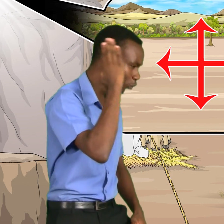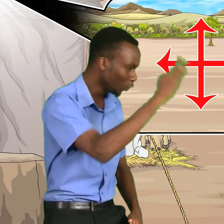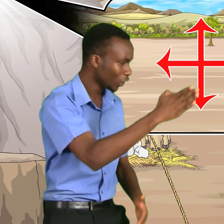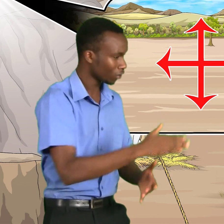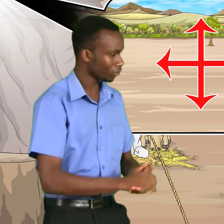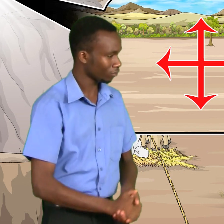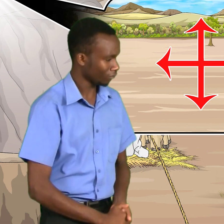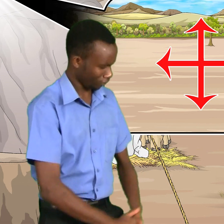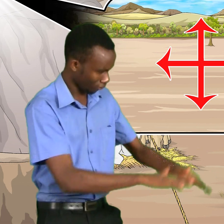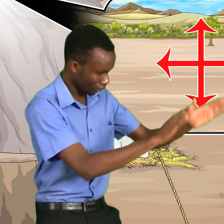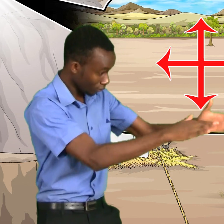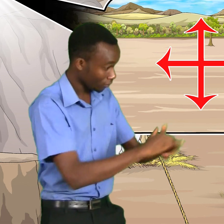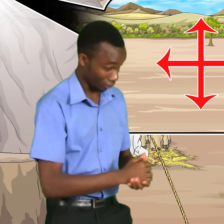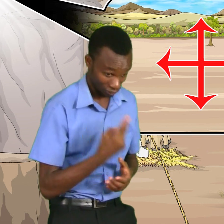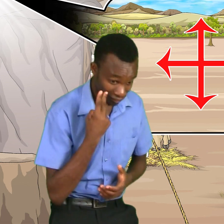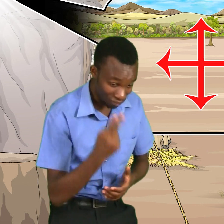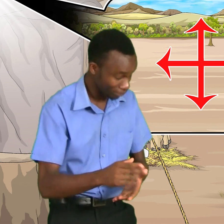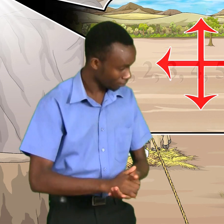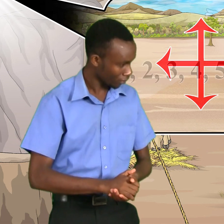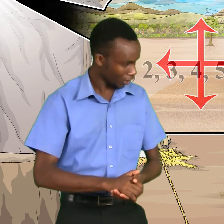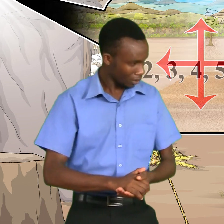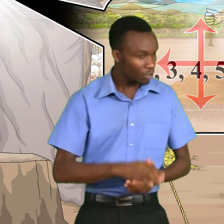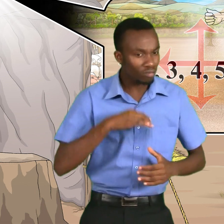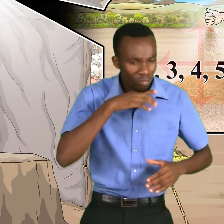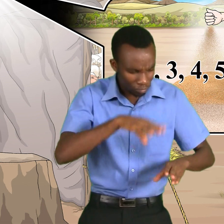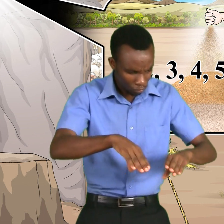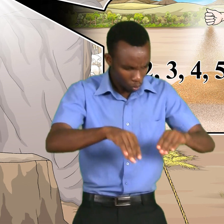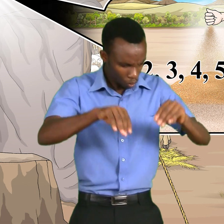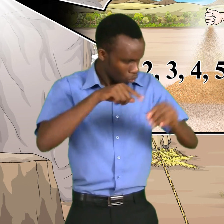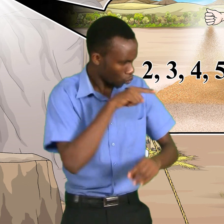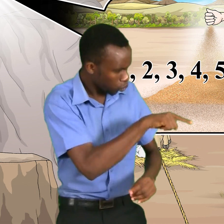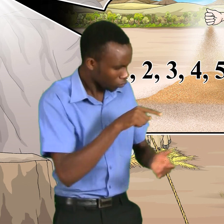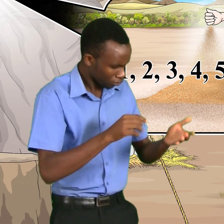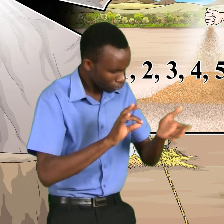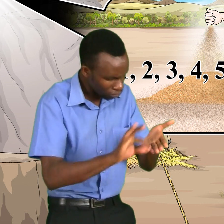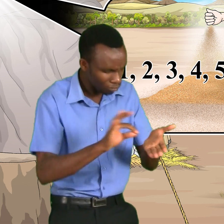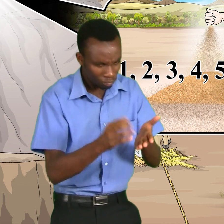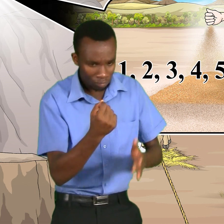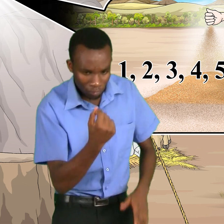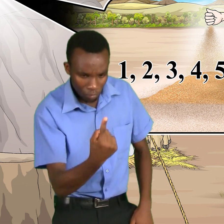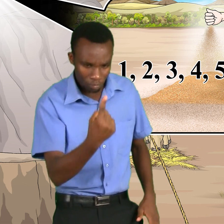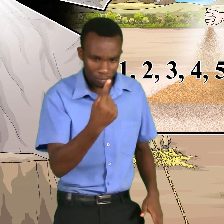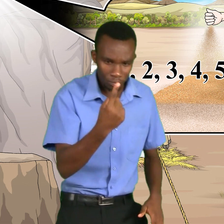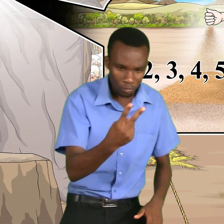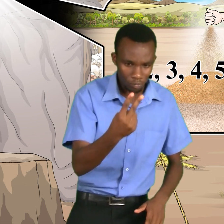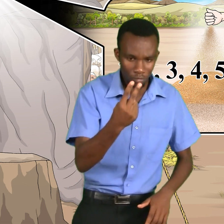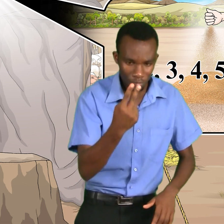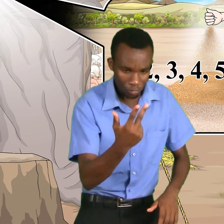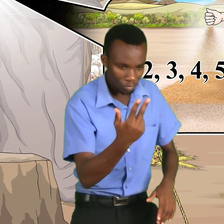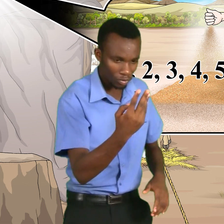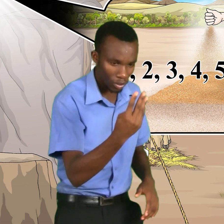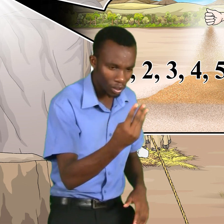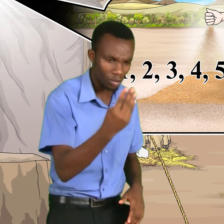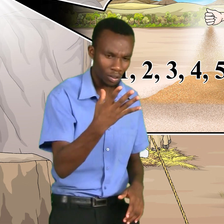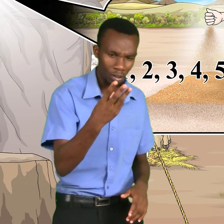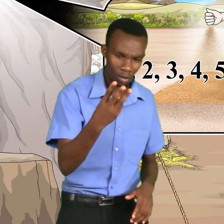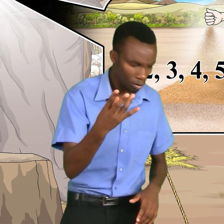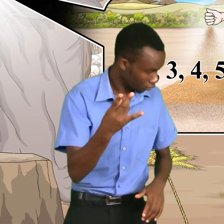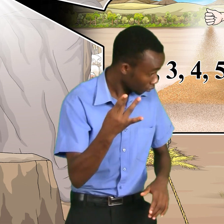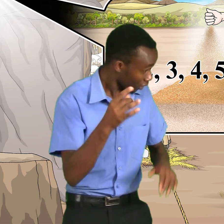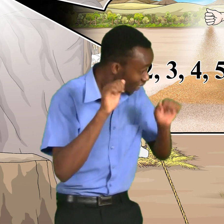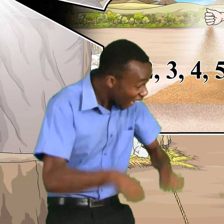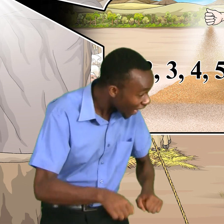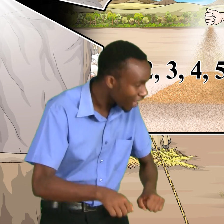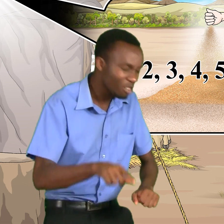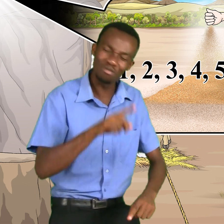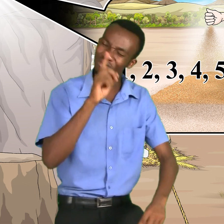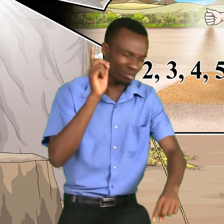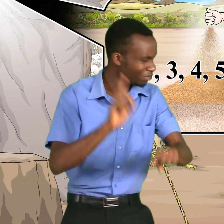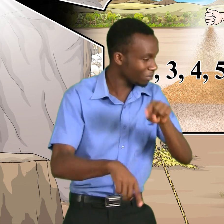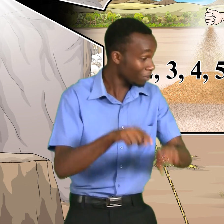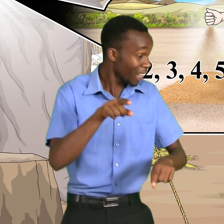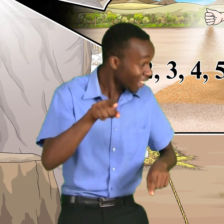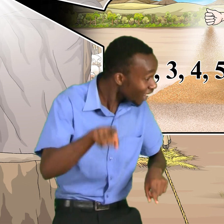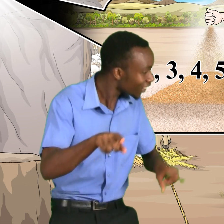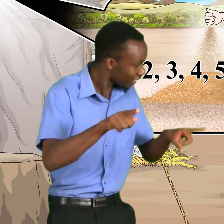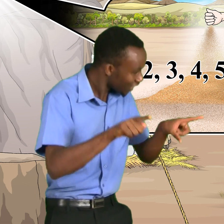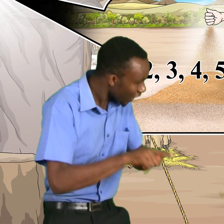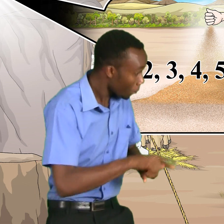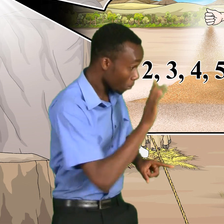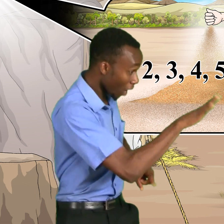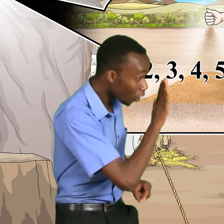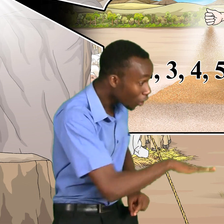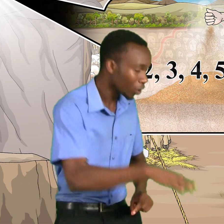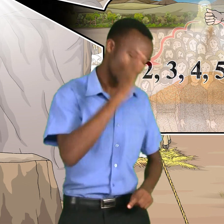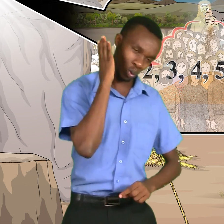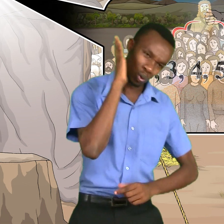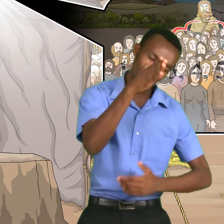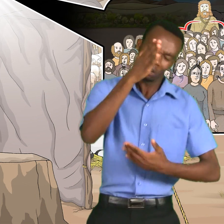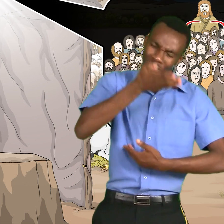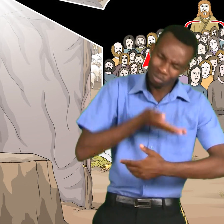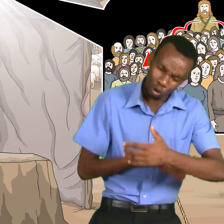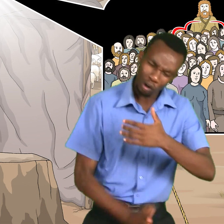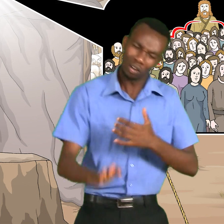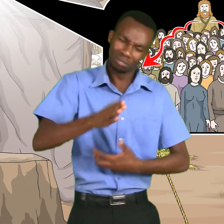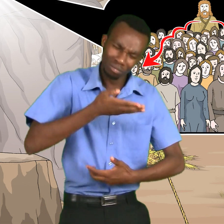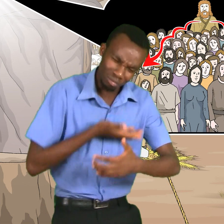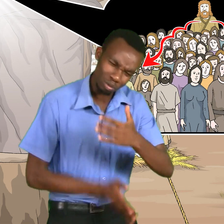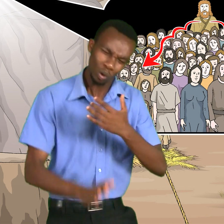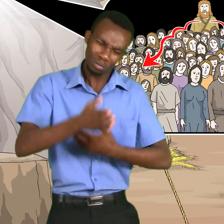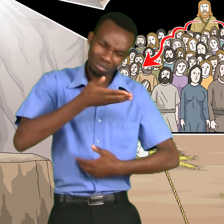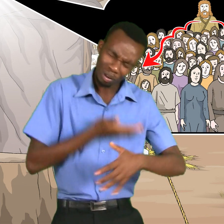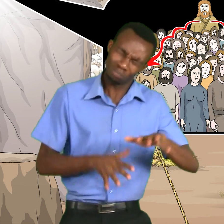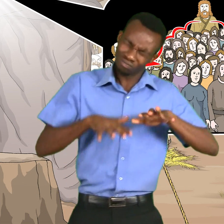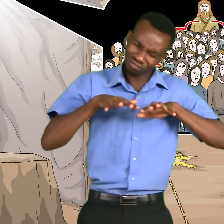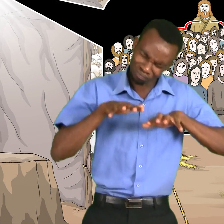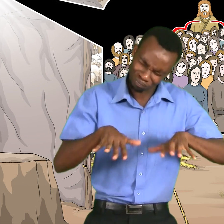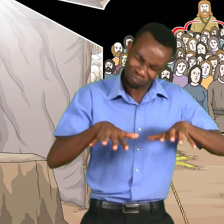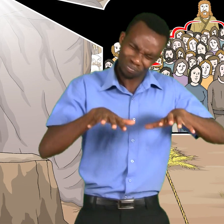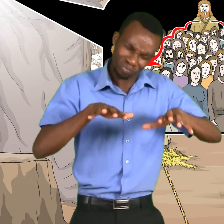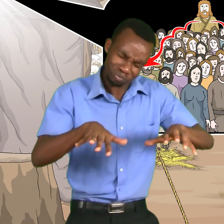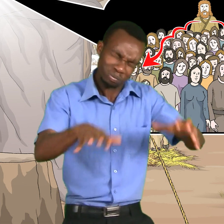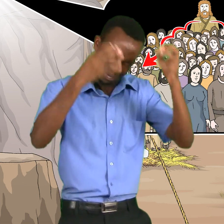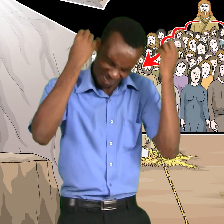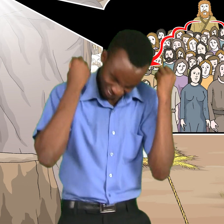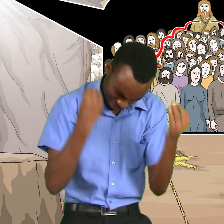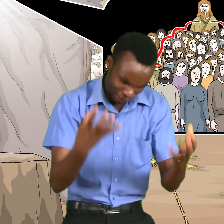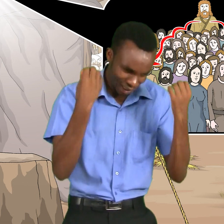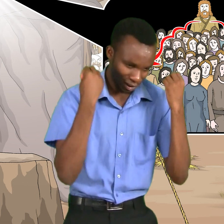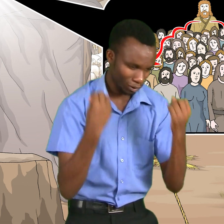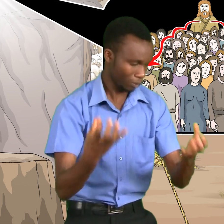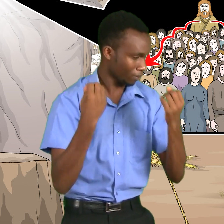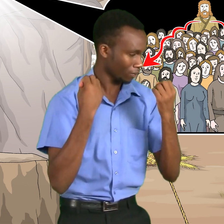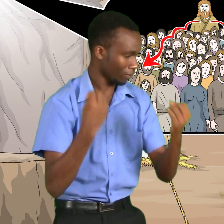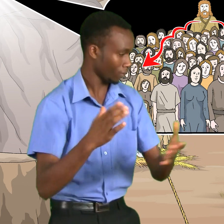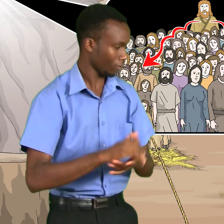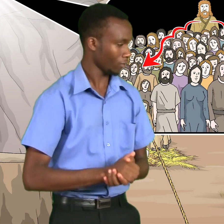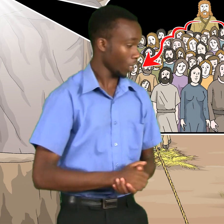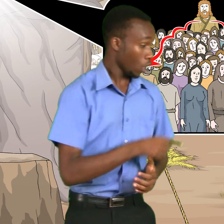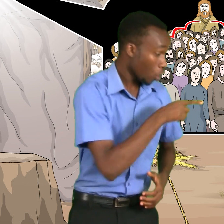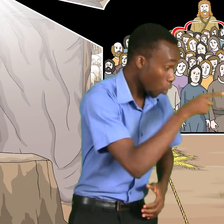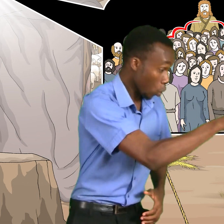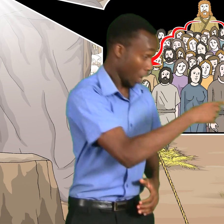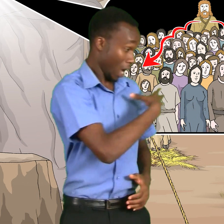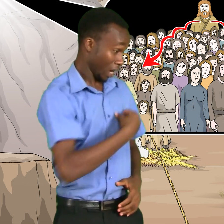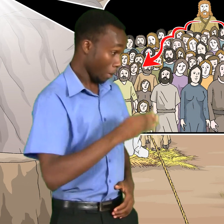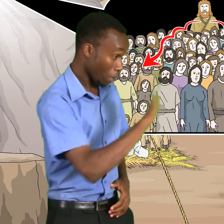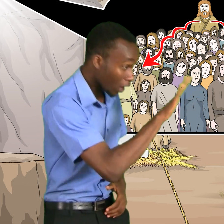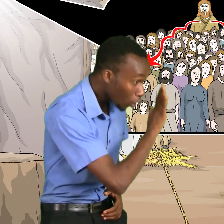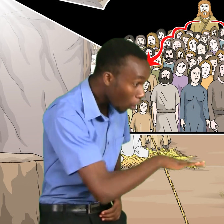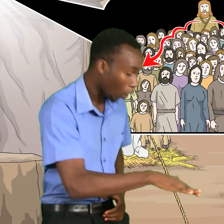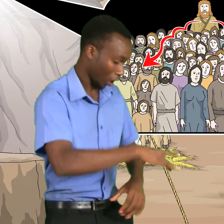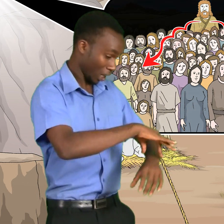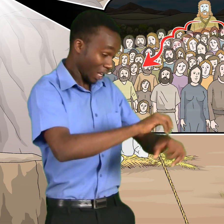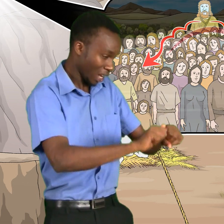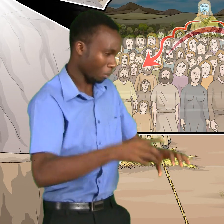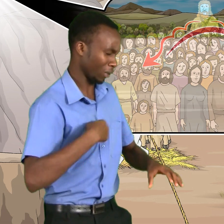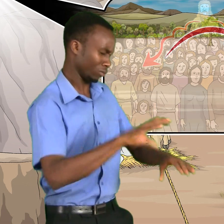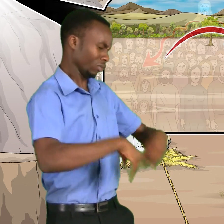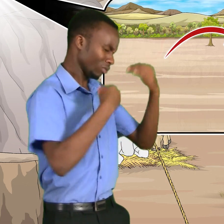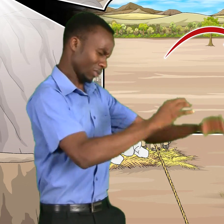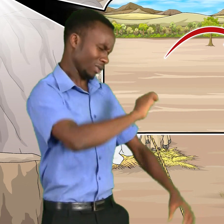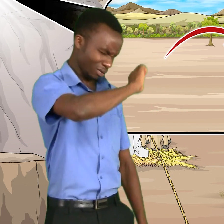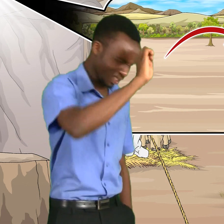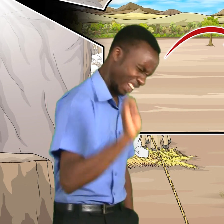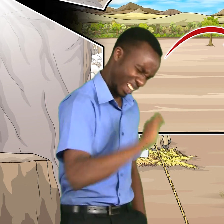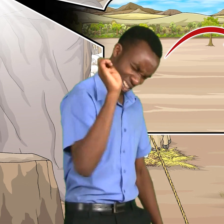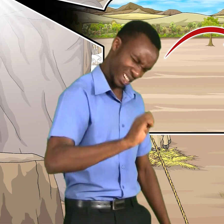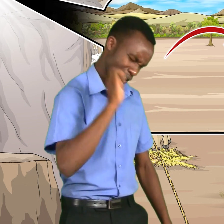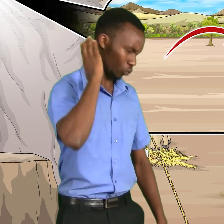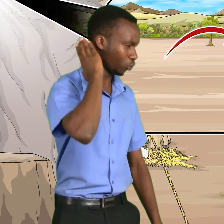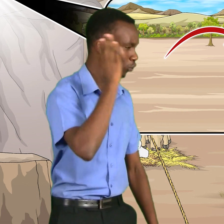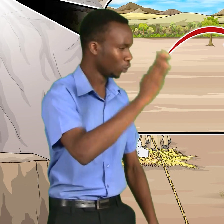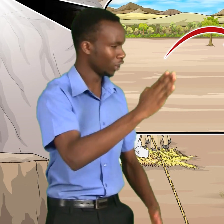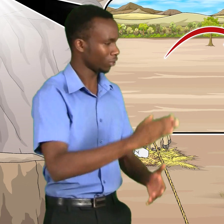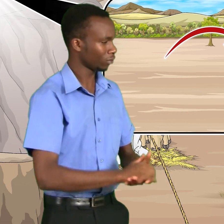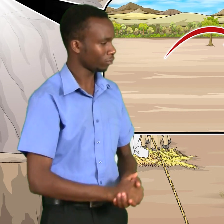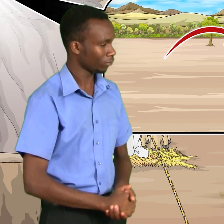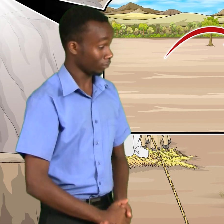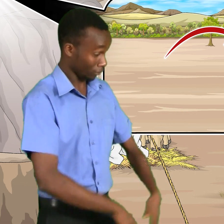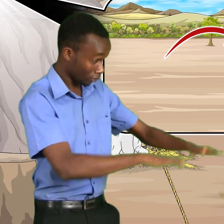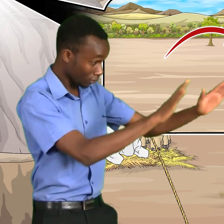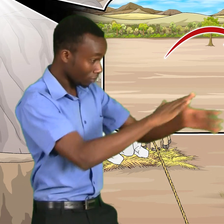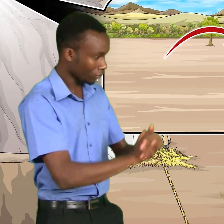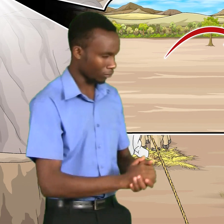I will make your offspring like the dust of the earth, so that if one could count the dust of the earth, then your offspring could be counted.